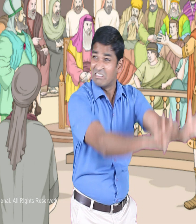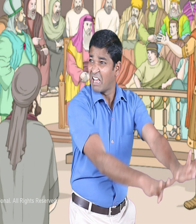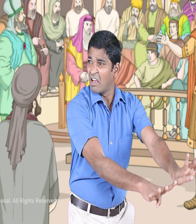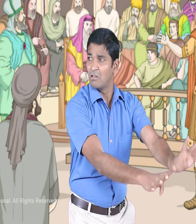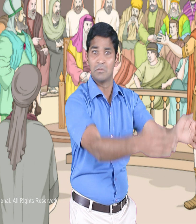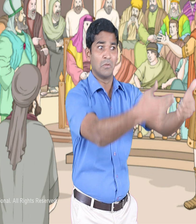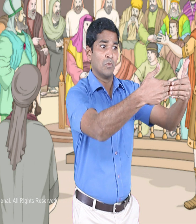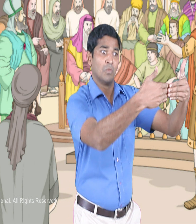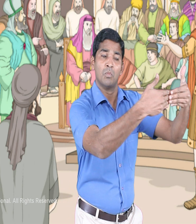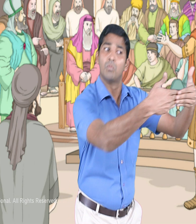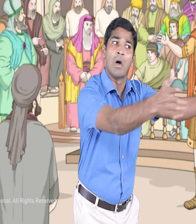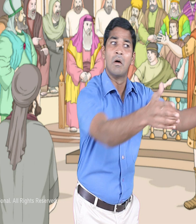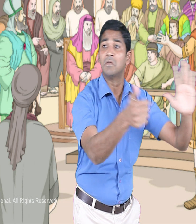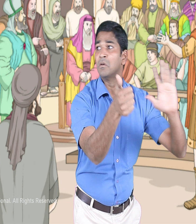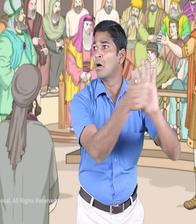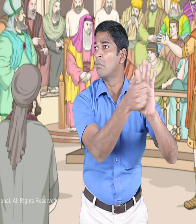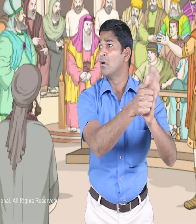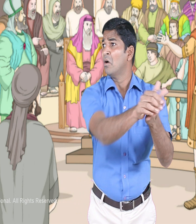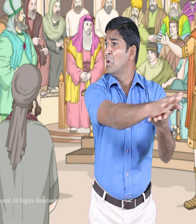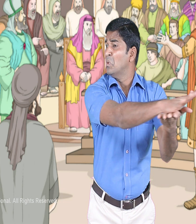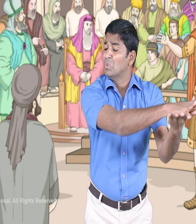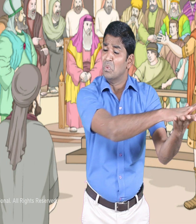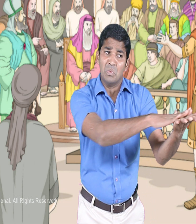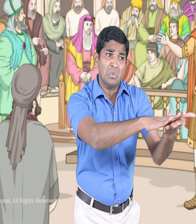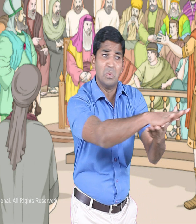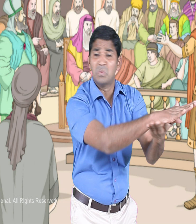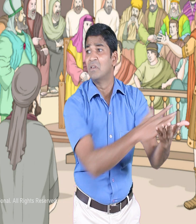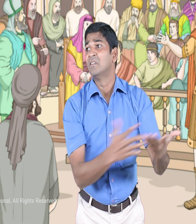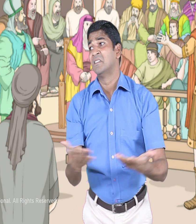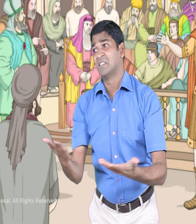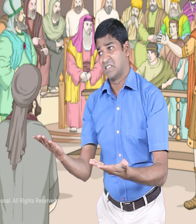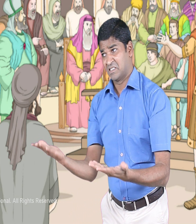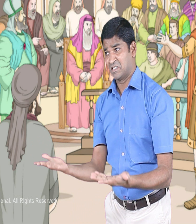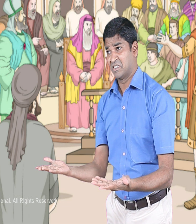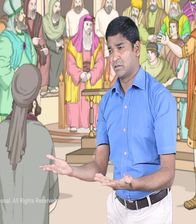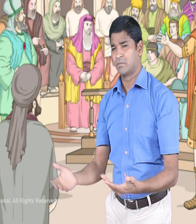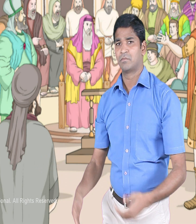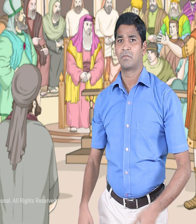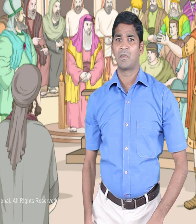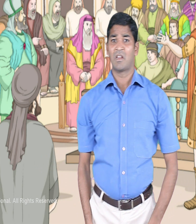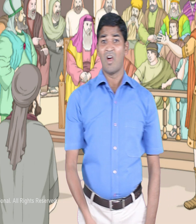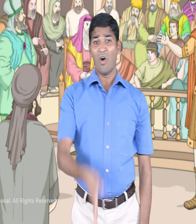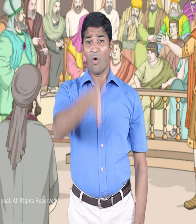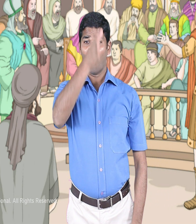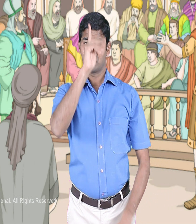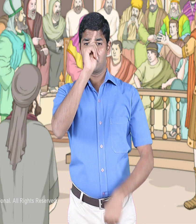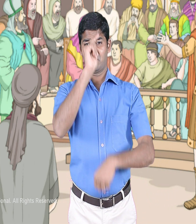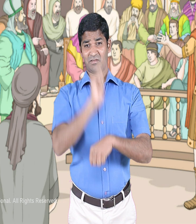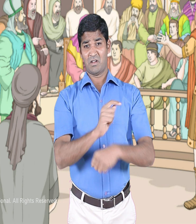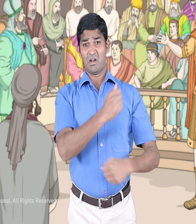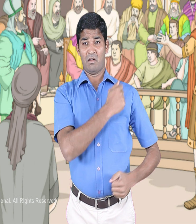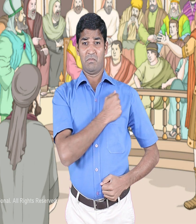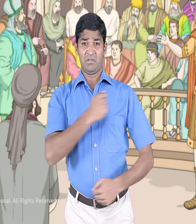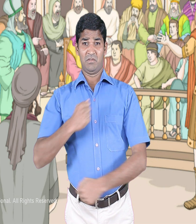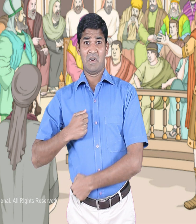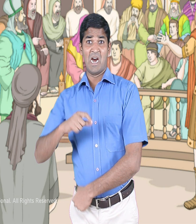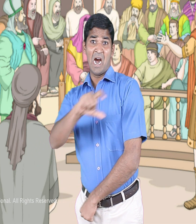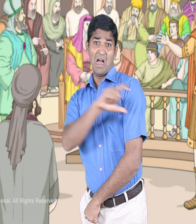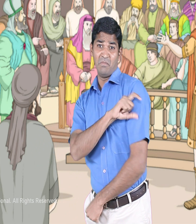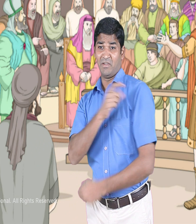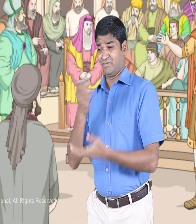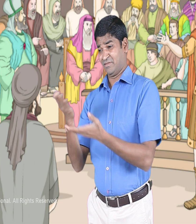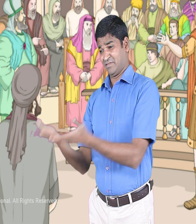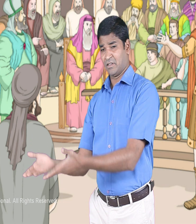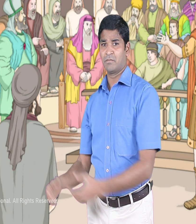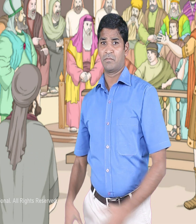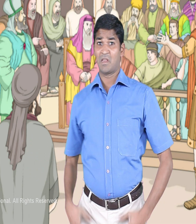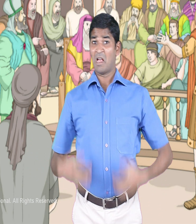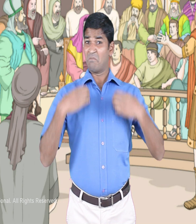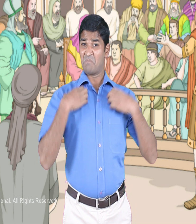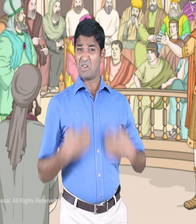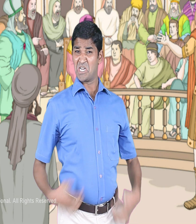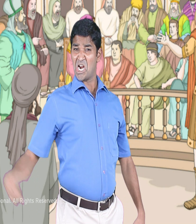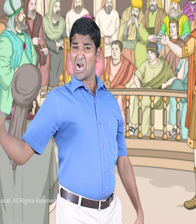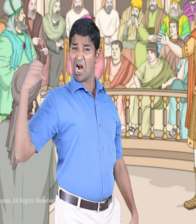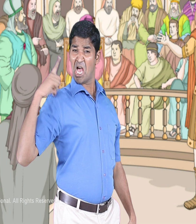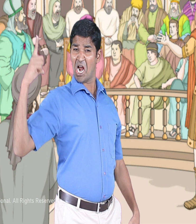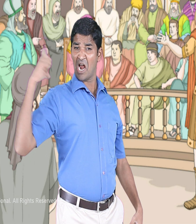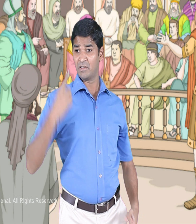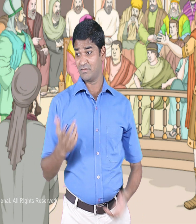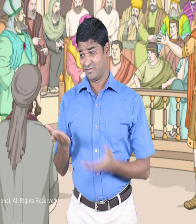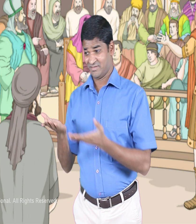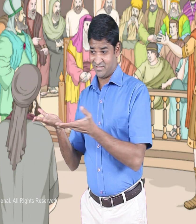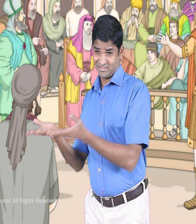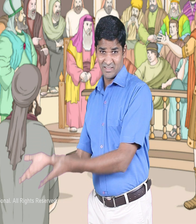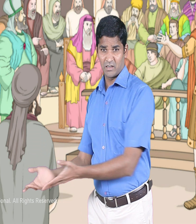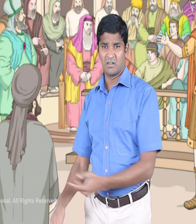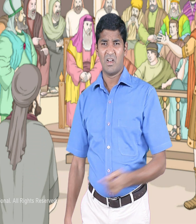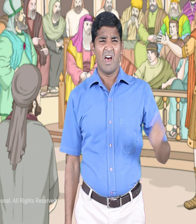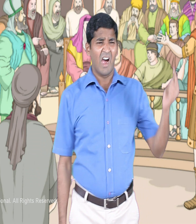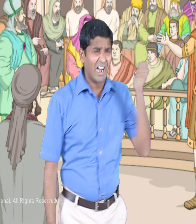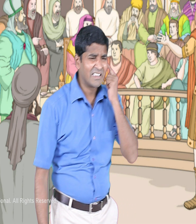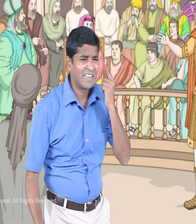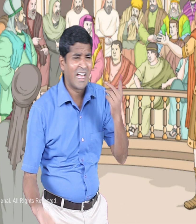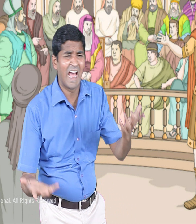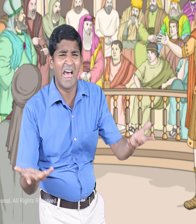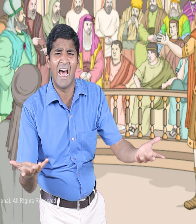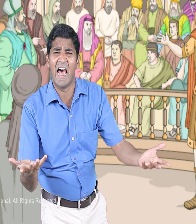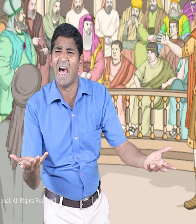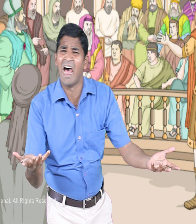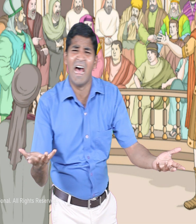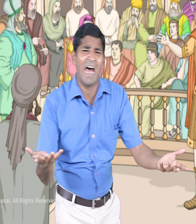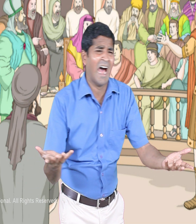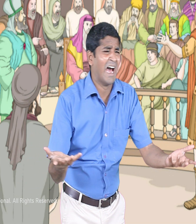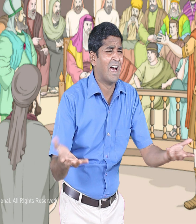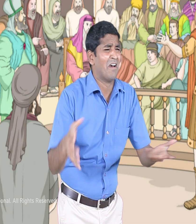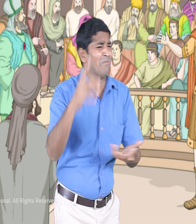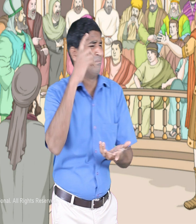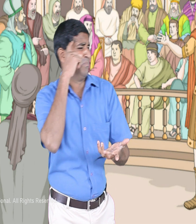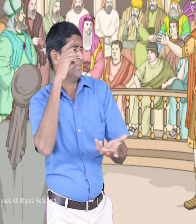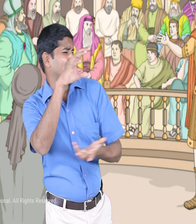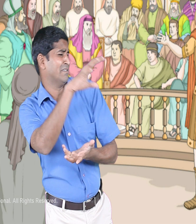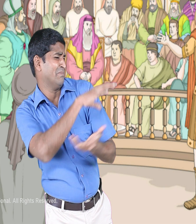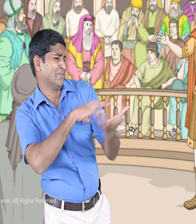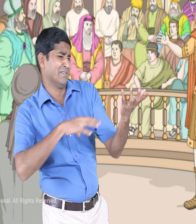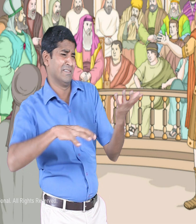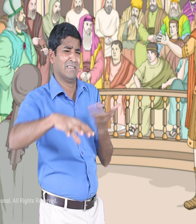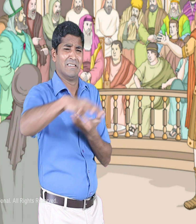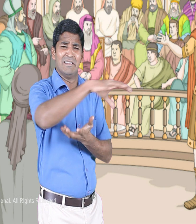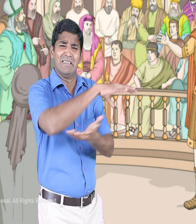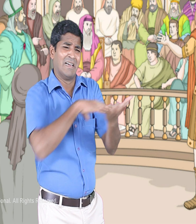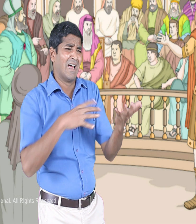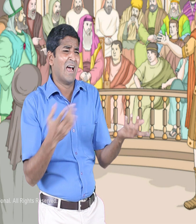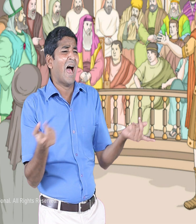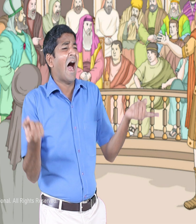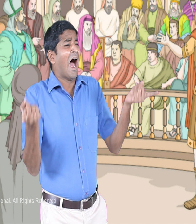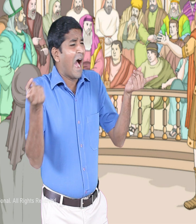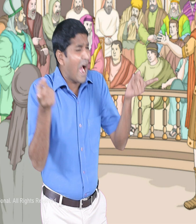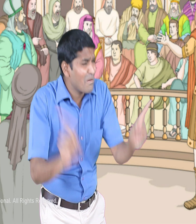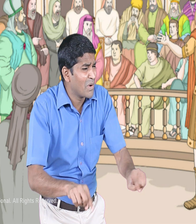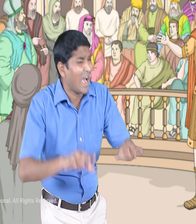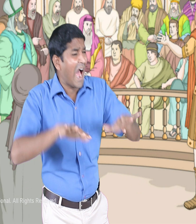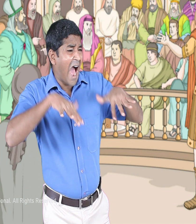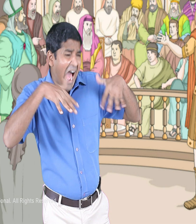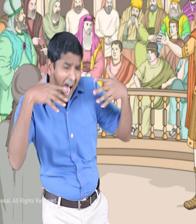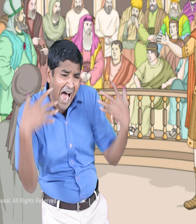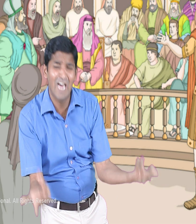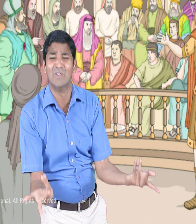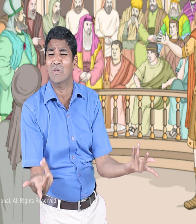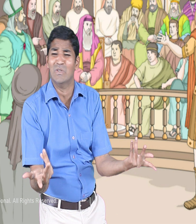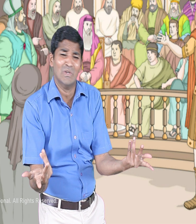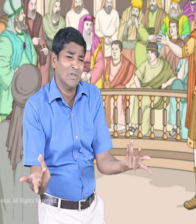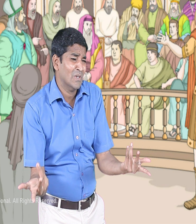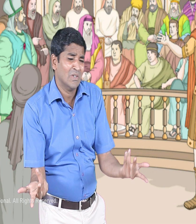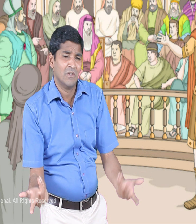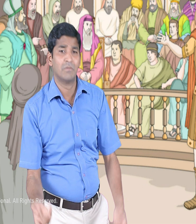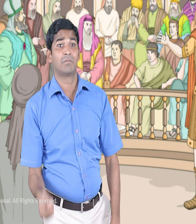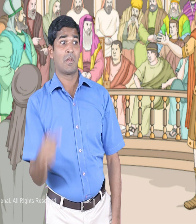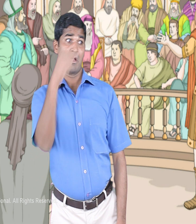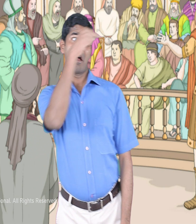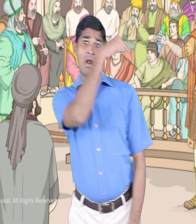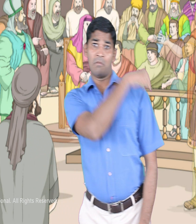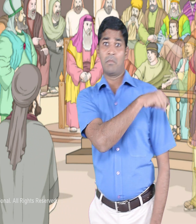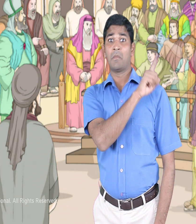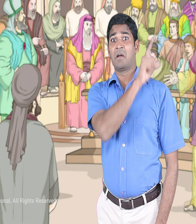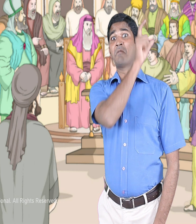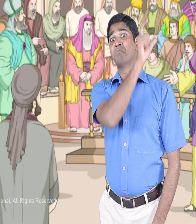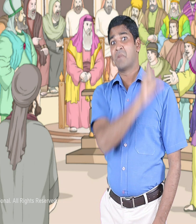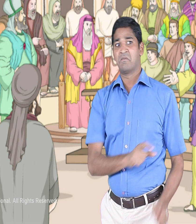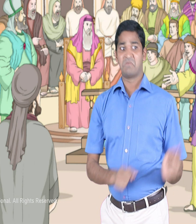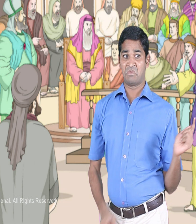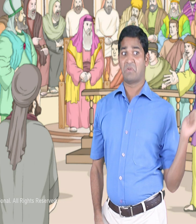When the captain of the temple guard and the chief priests heard this account, they were perplexed as to what was happening.